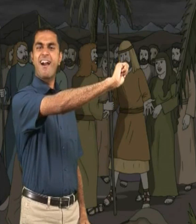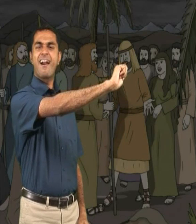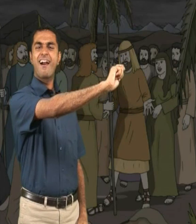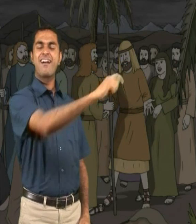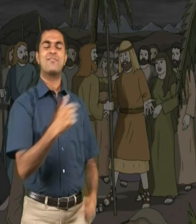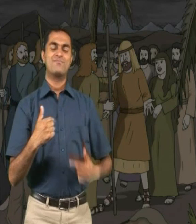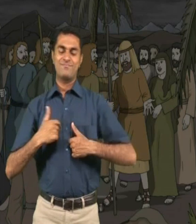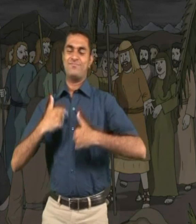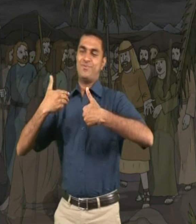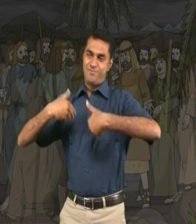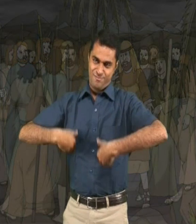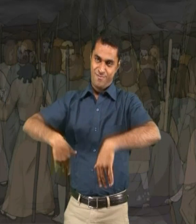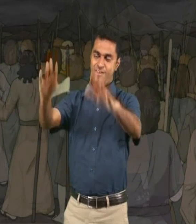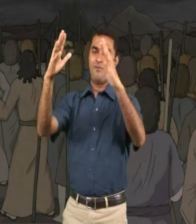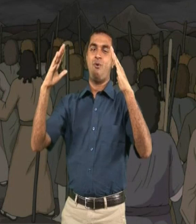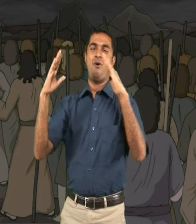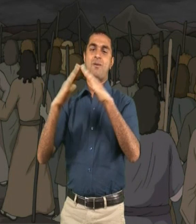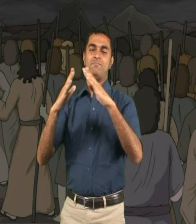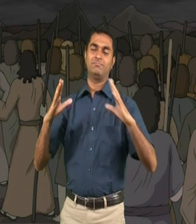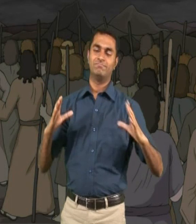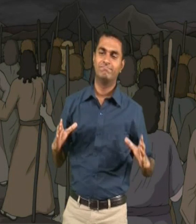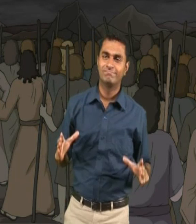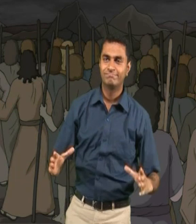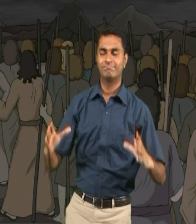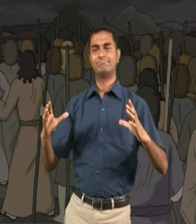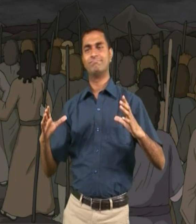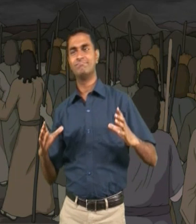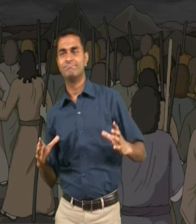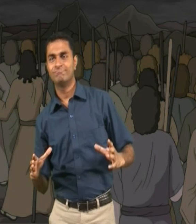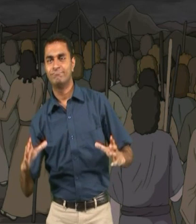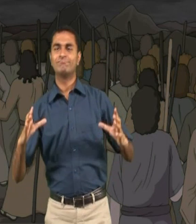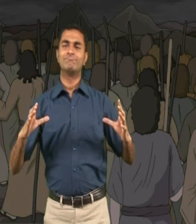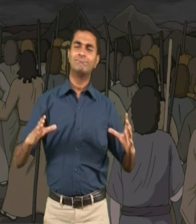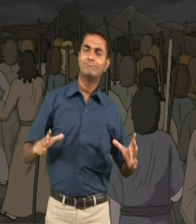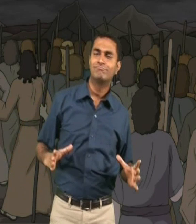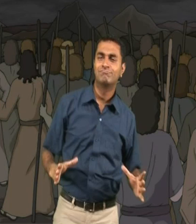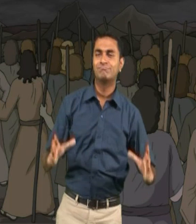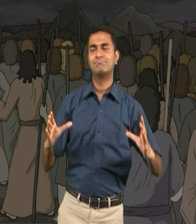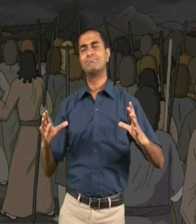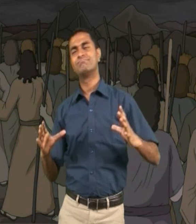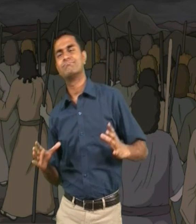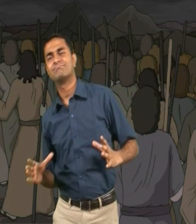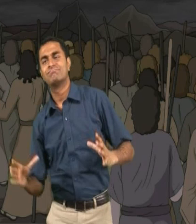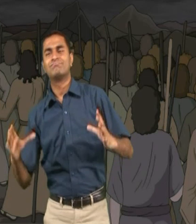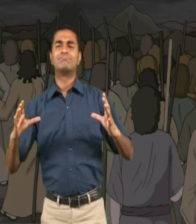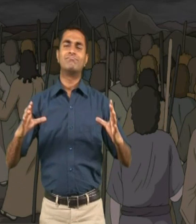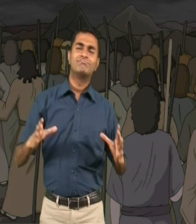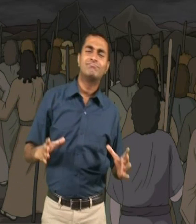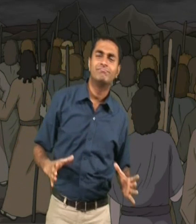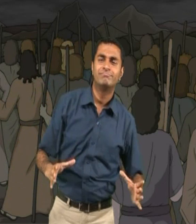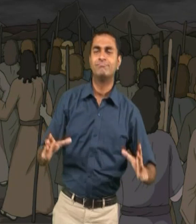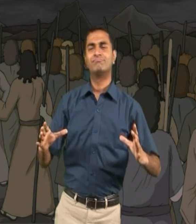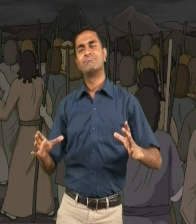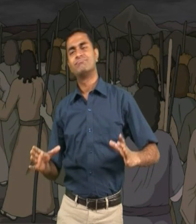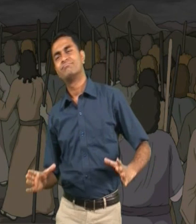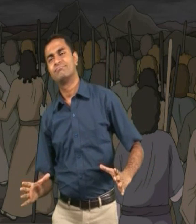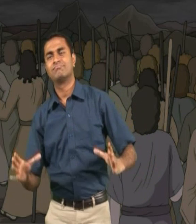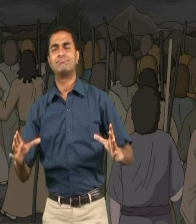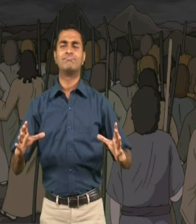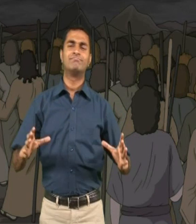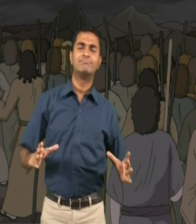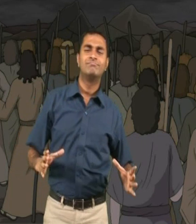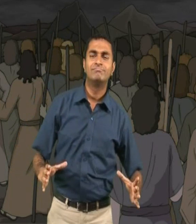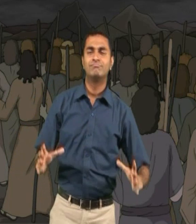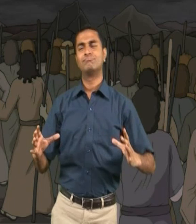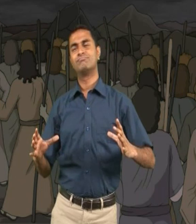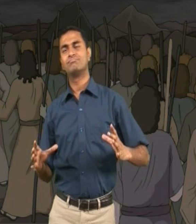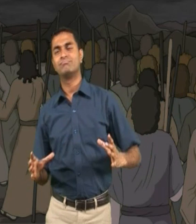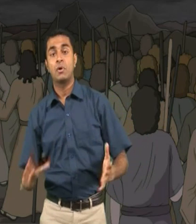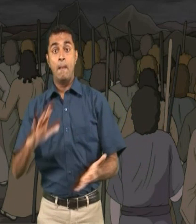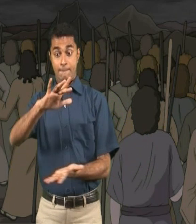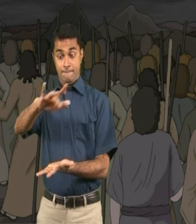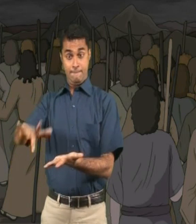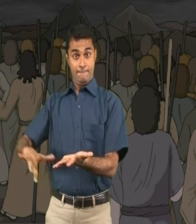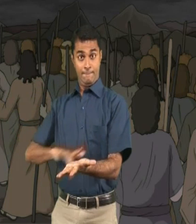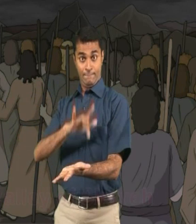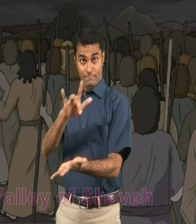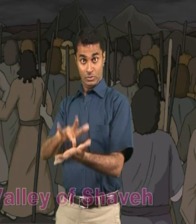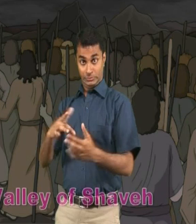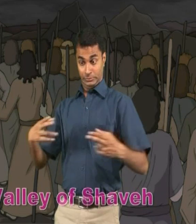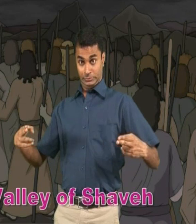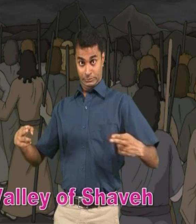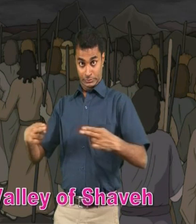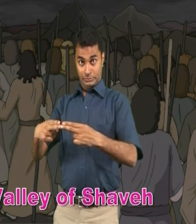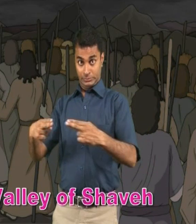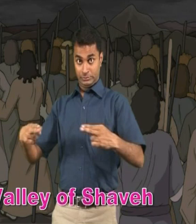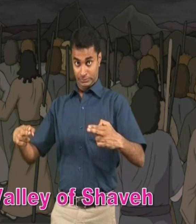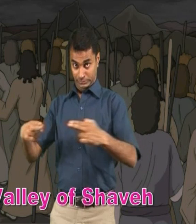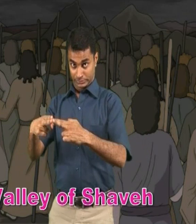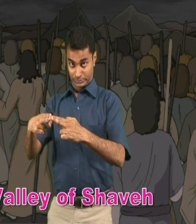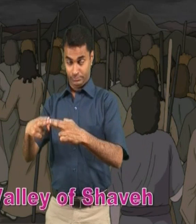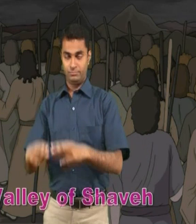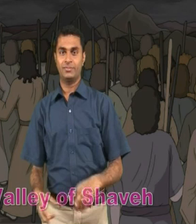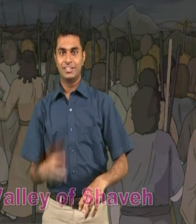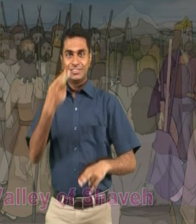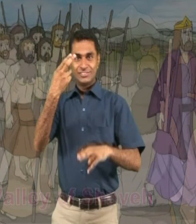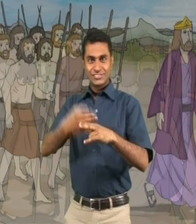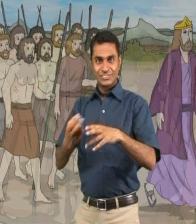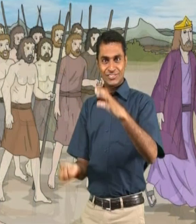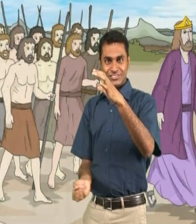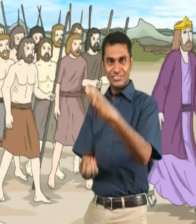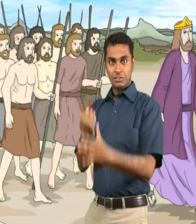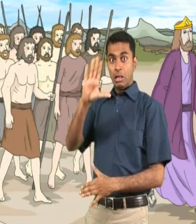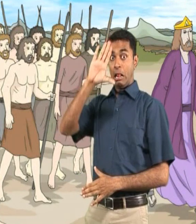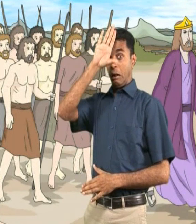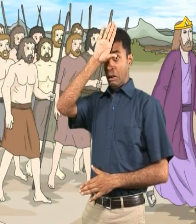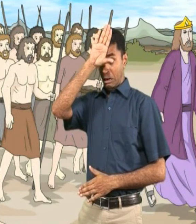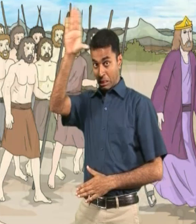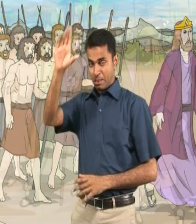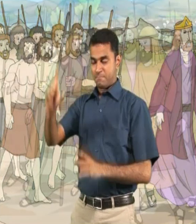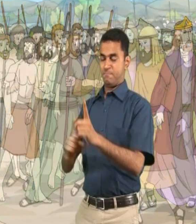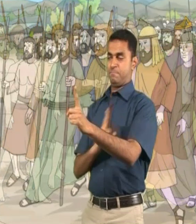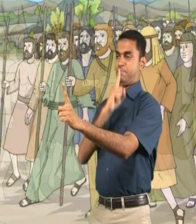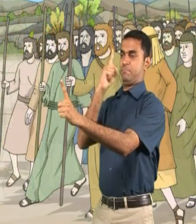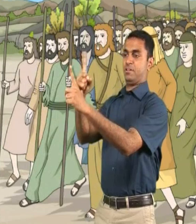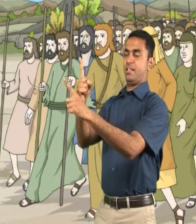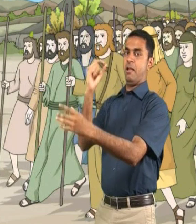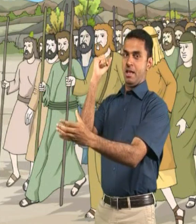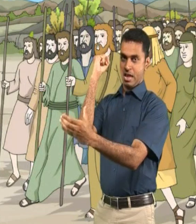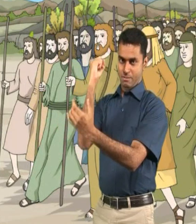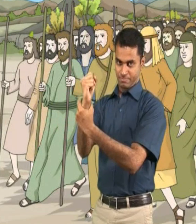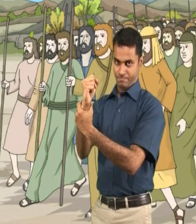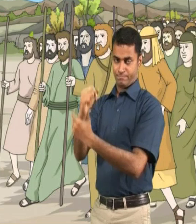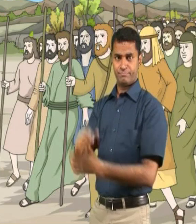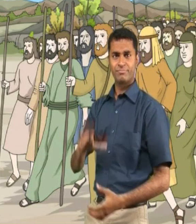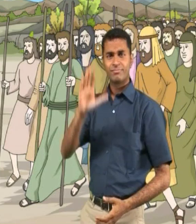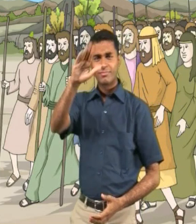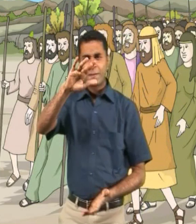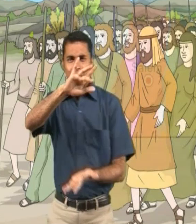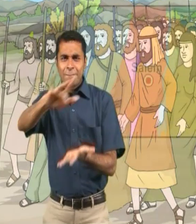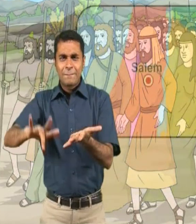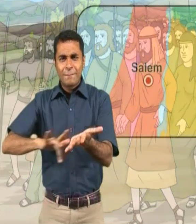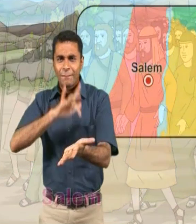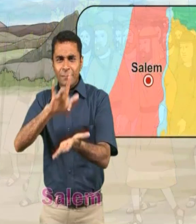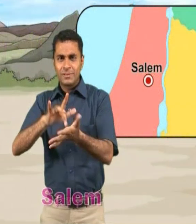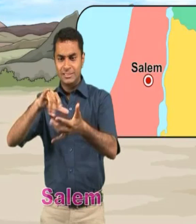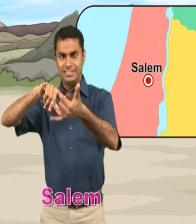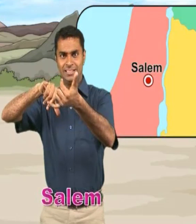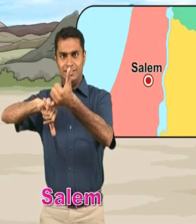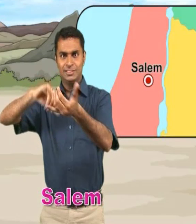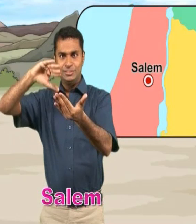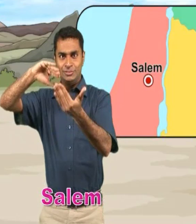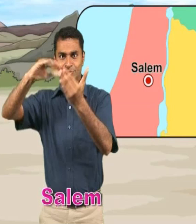After Abram returned from defeating Chedorlaomer and the kings allied with him, the king of Sodom went out to meet him in the Valley of Shaveh (that is, the King’s Valley).